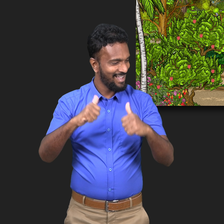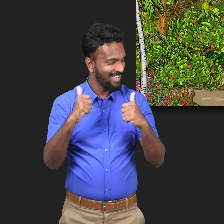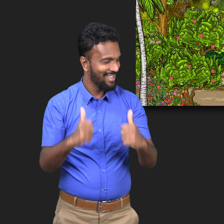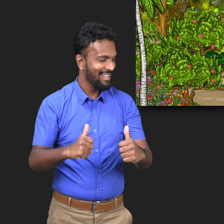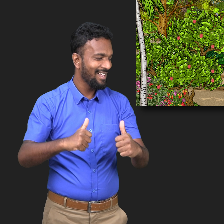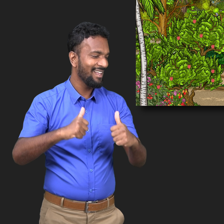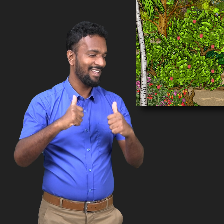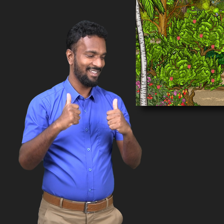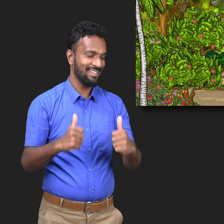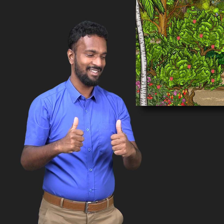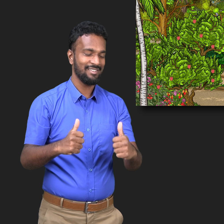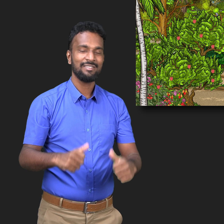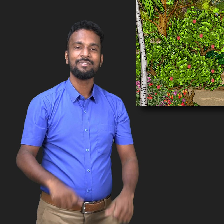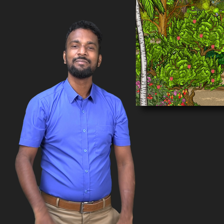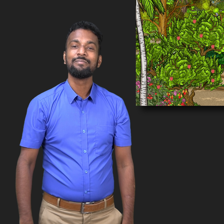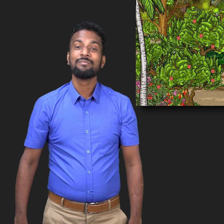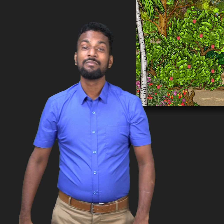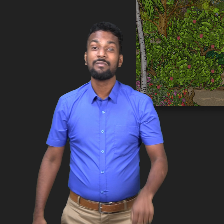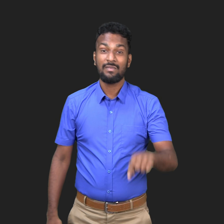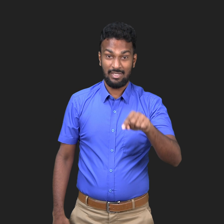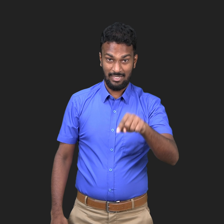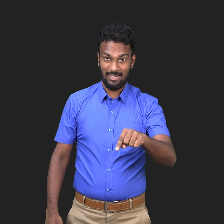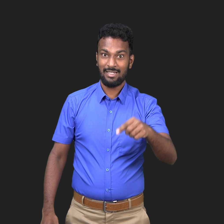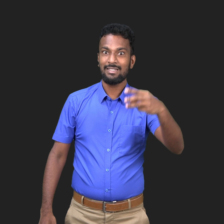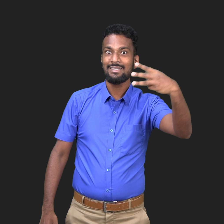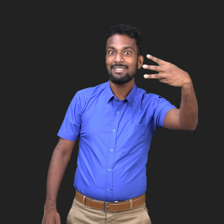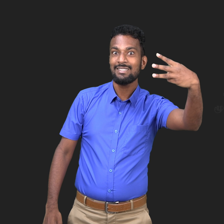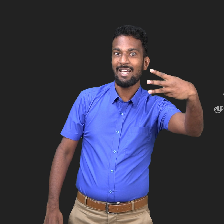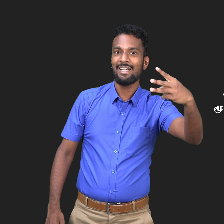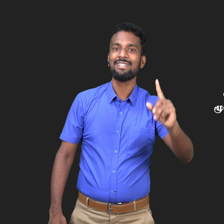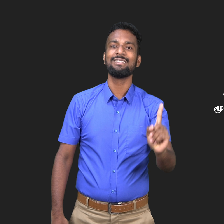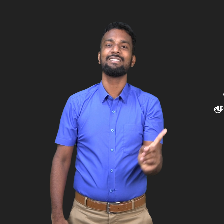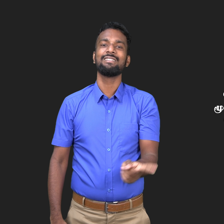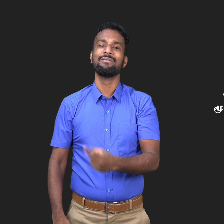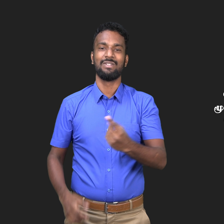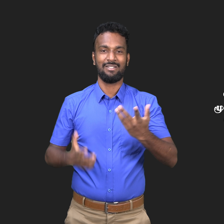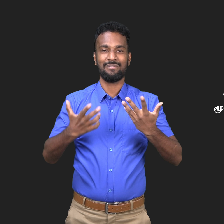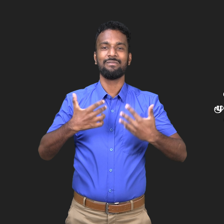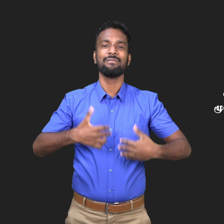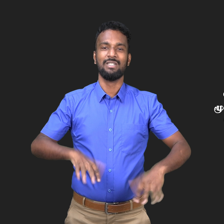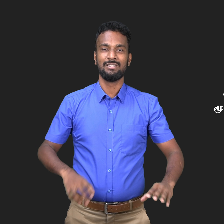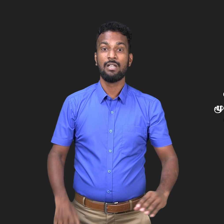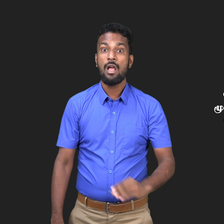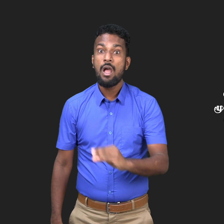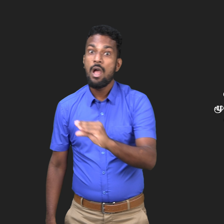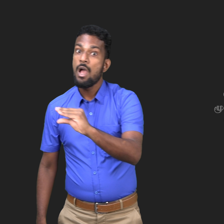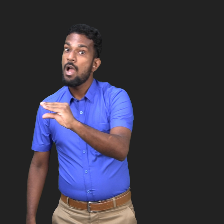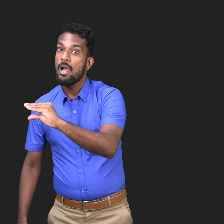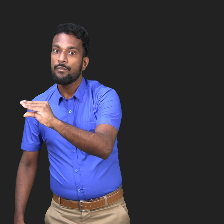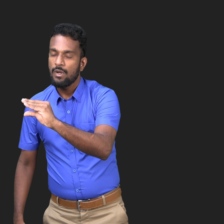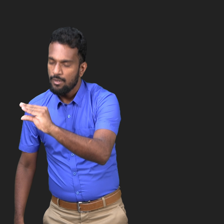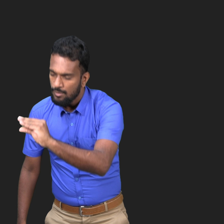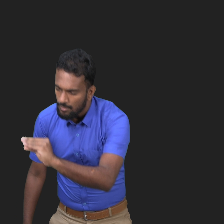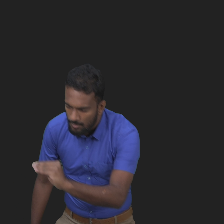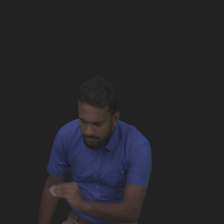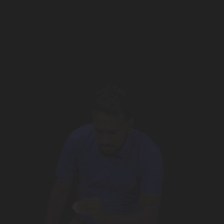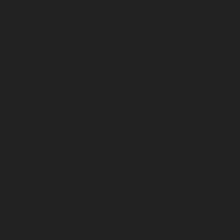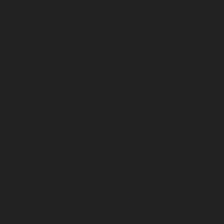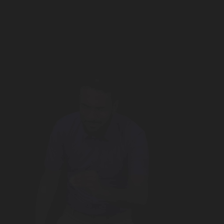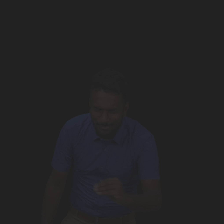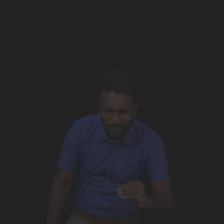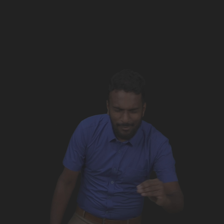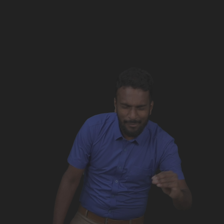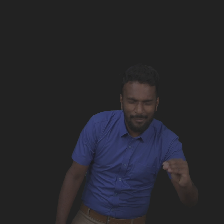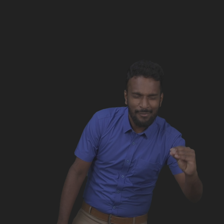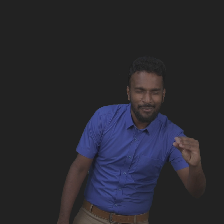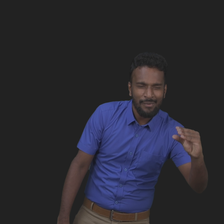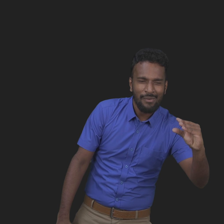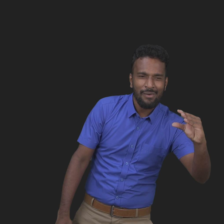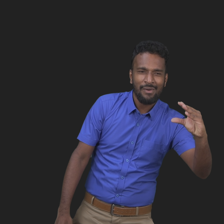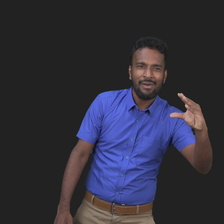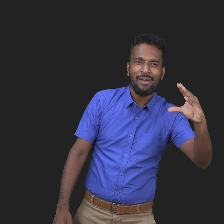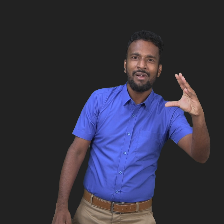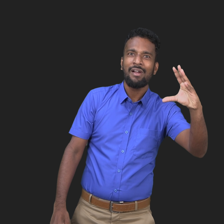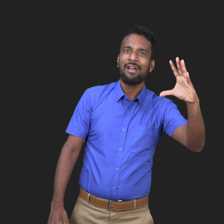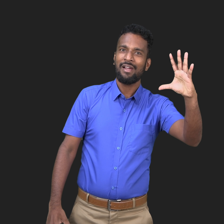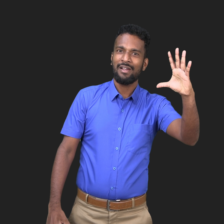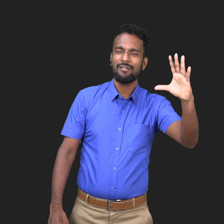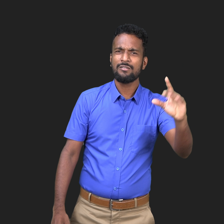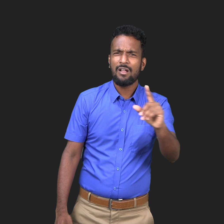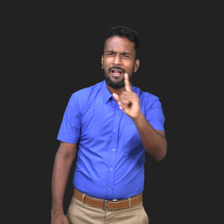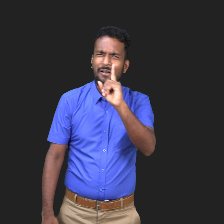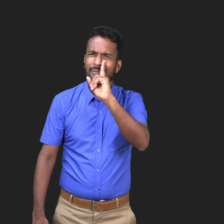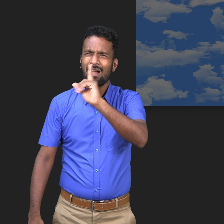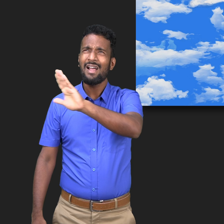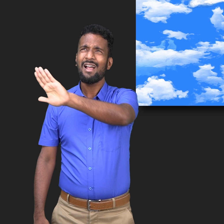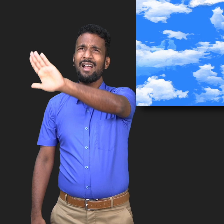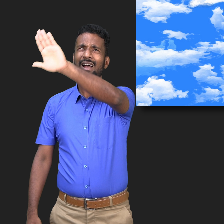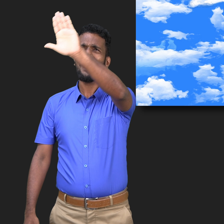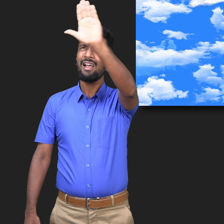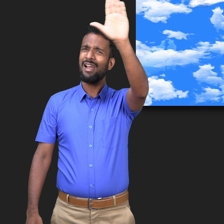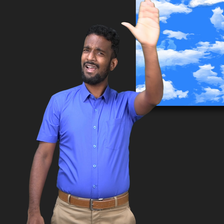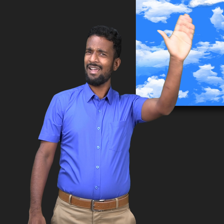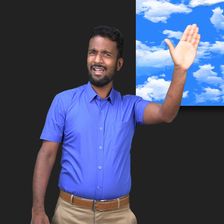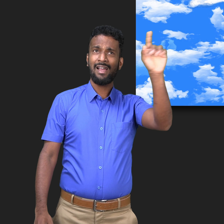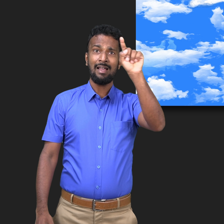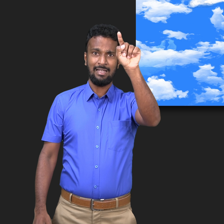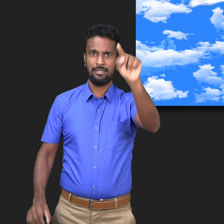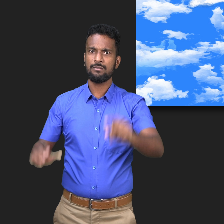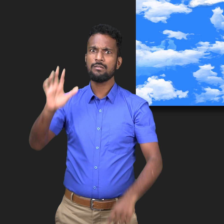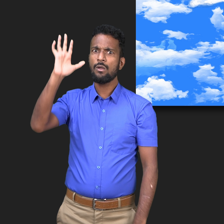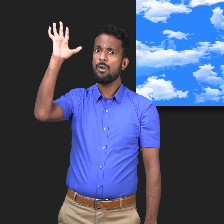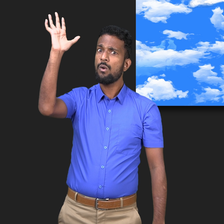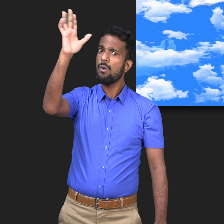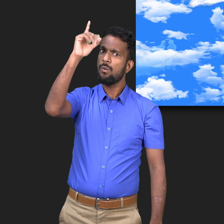And there was evening, and there was morning—the third day.